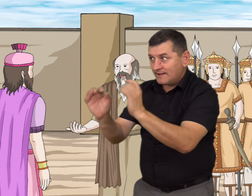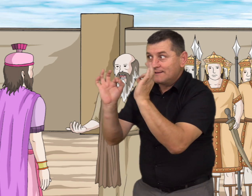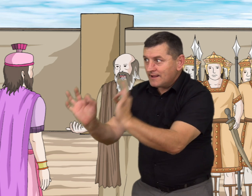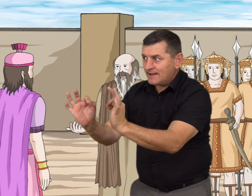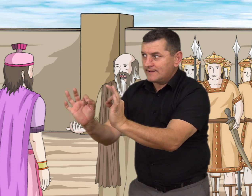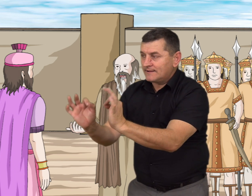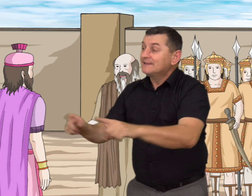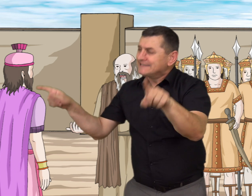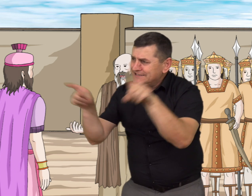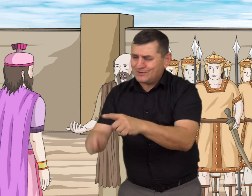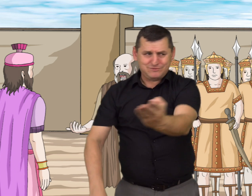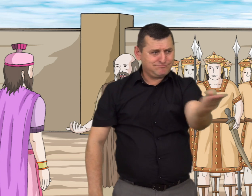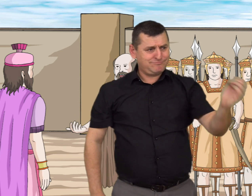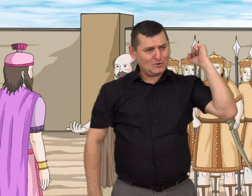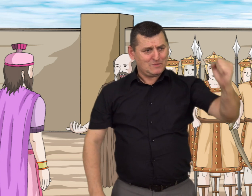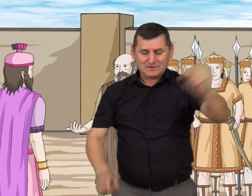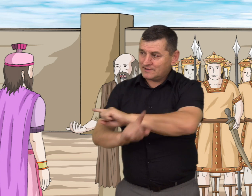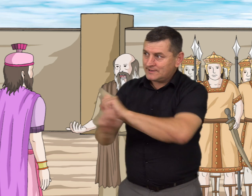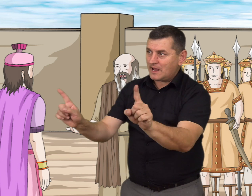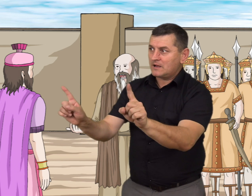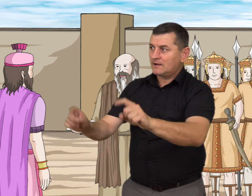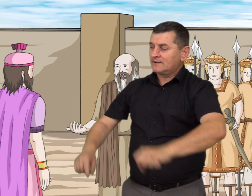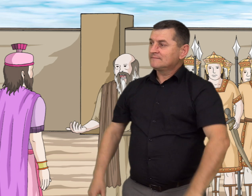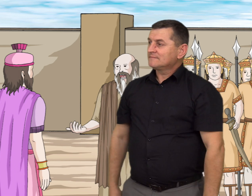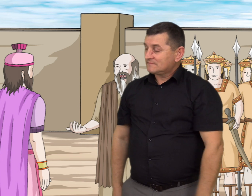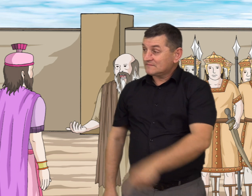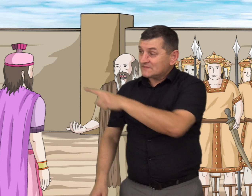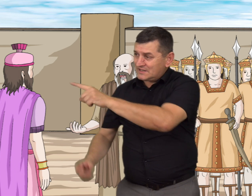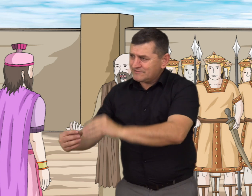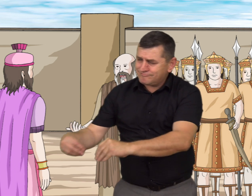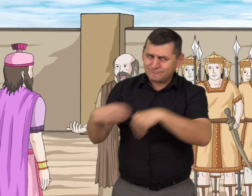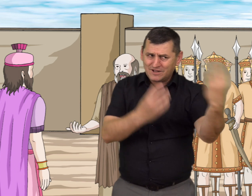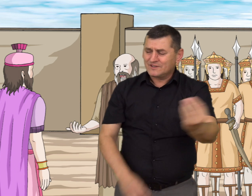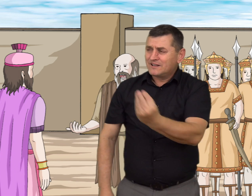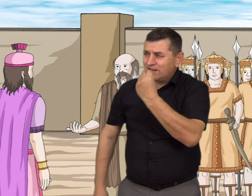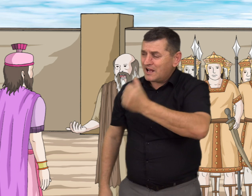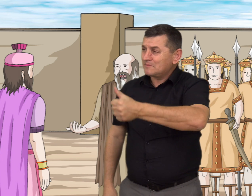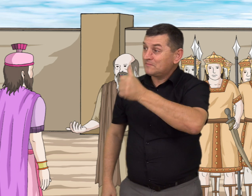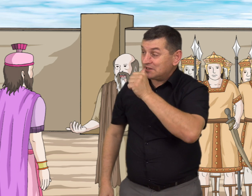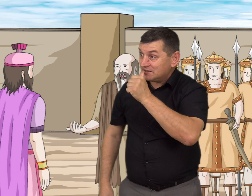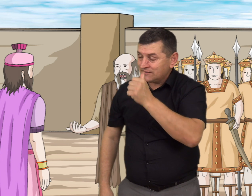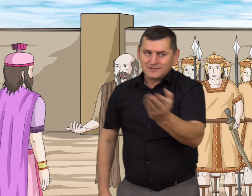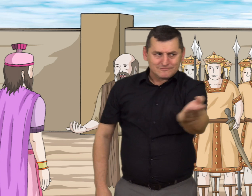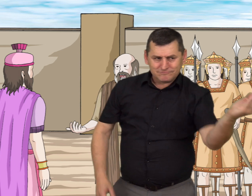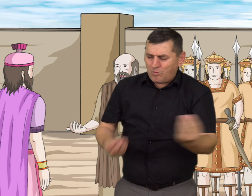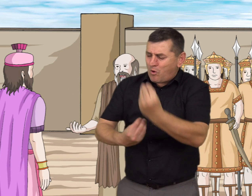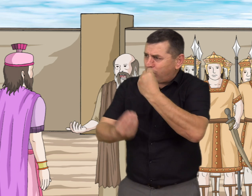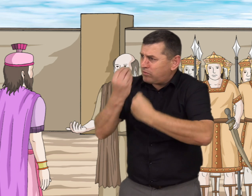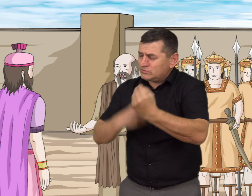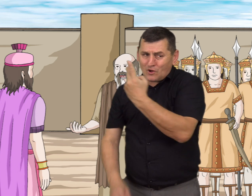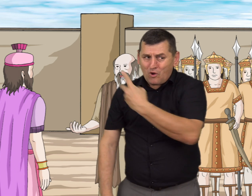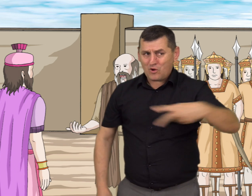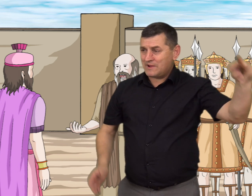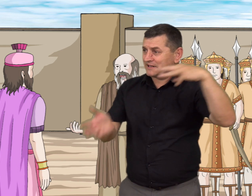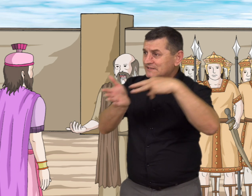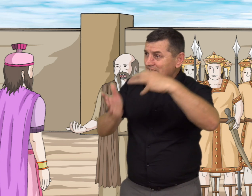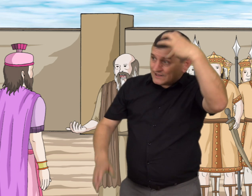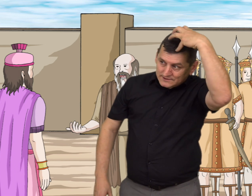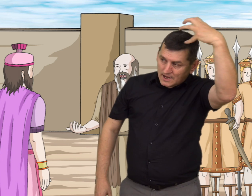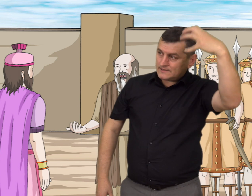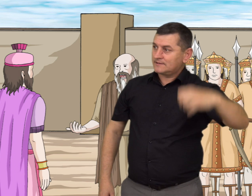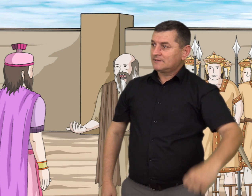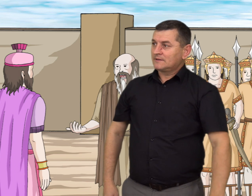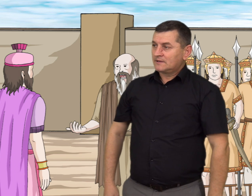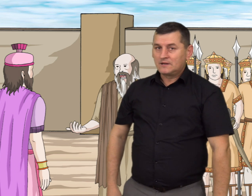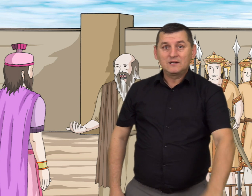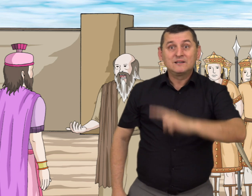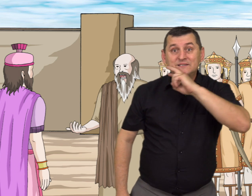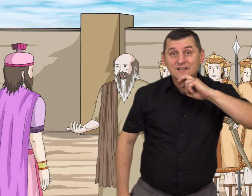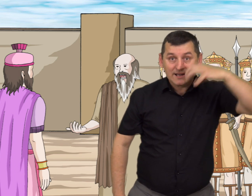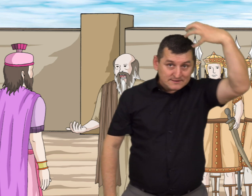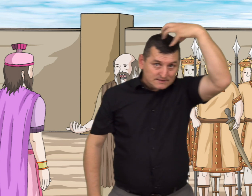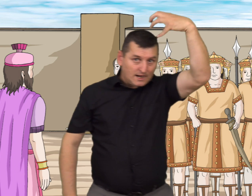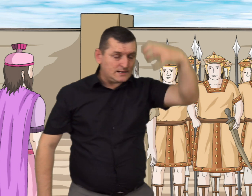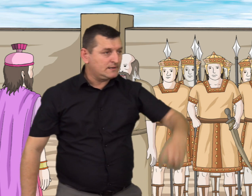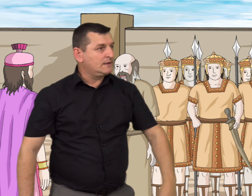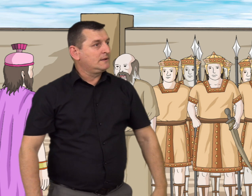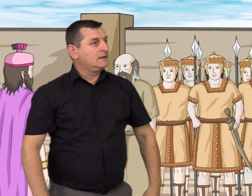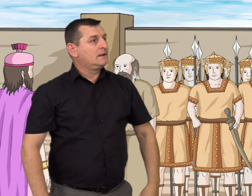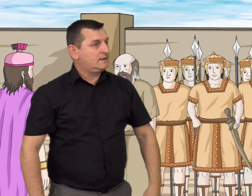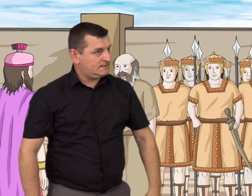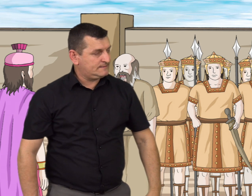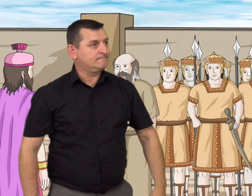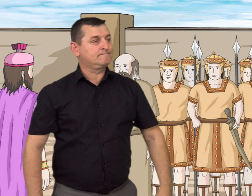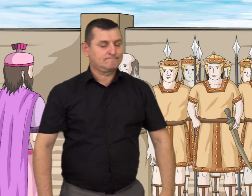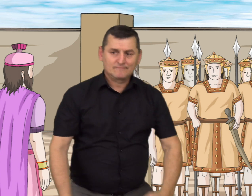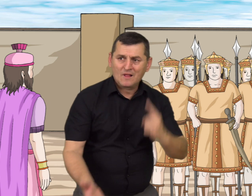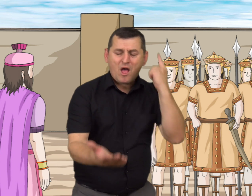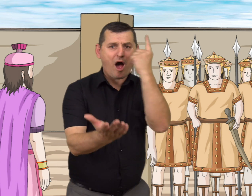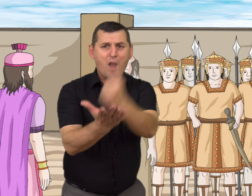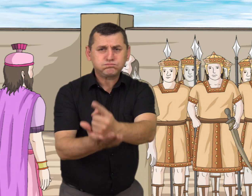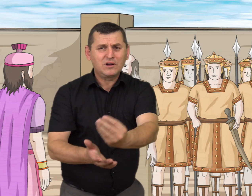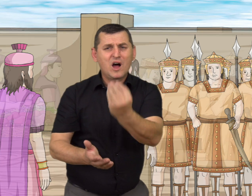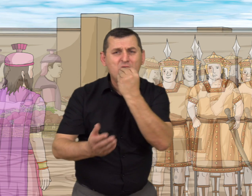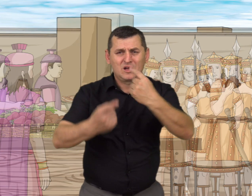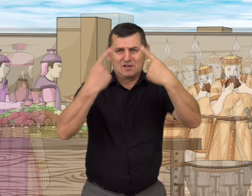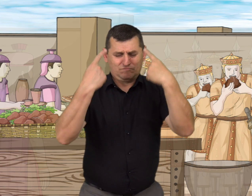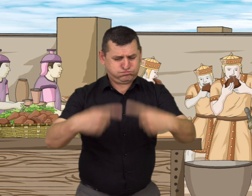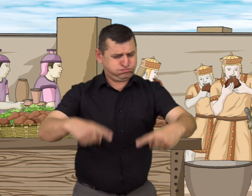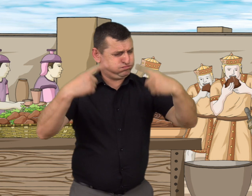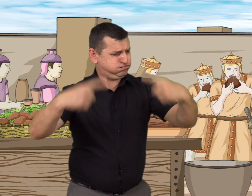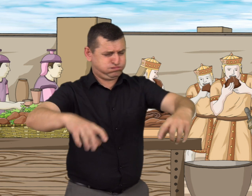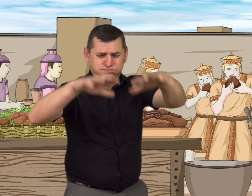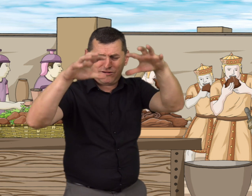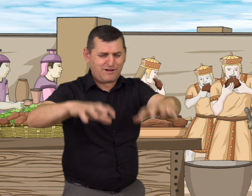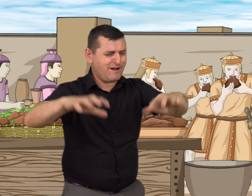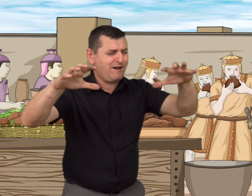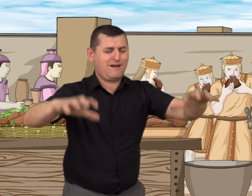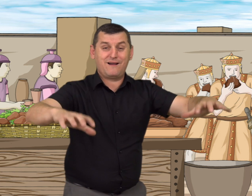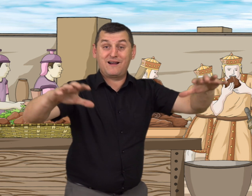Set food and water before them, that they may eat and drink and then return to their master.”